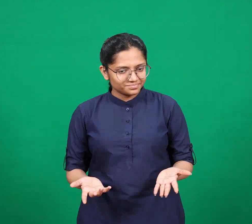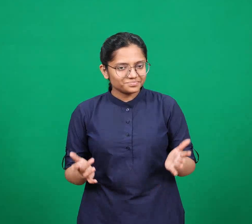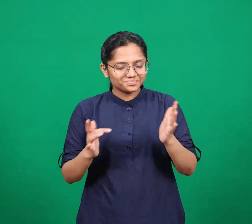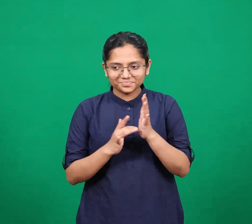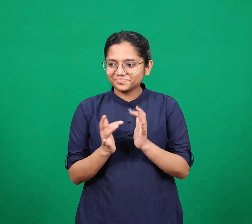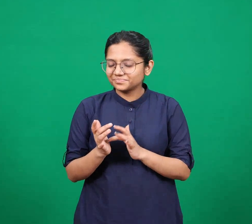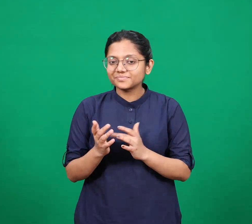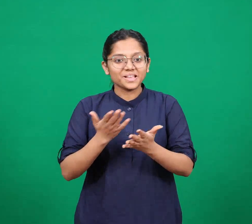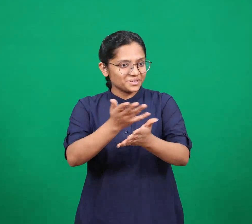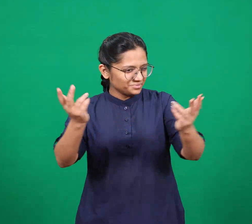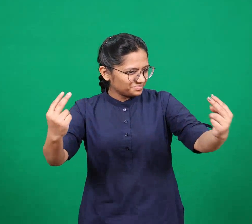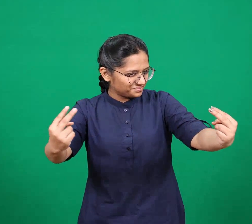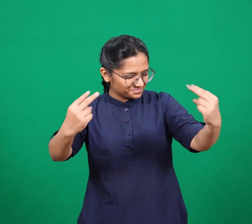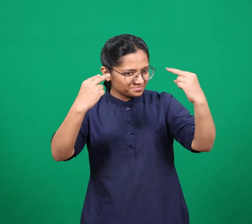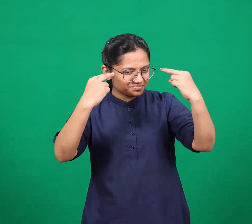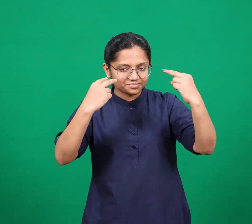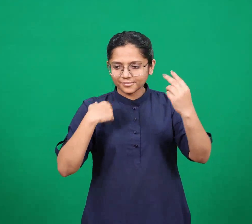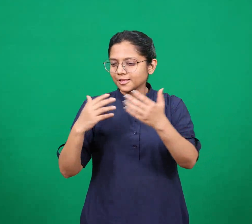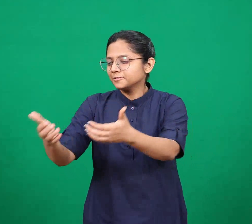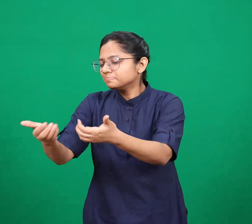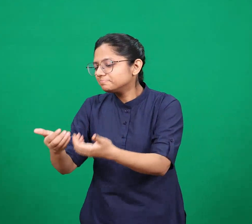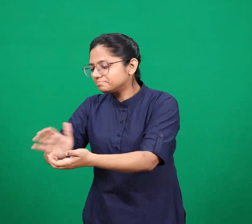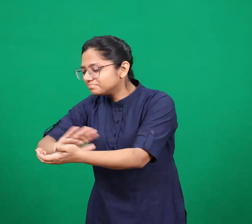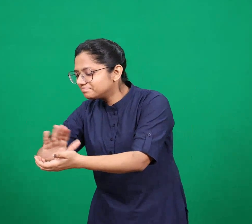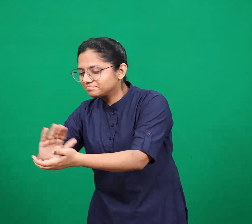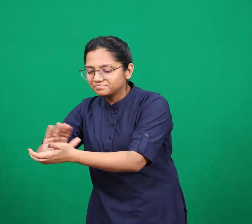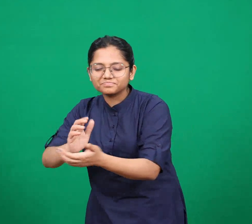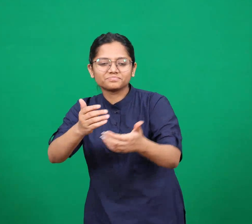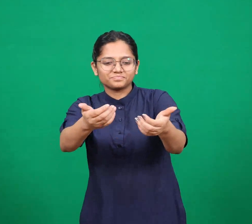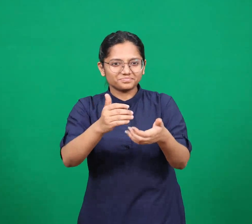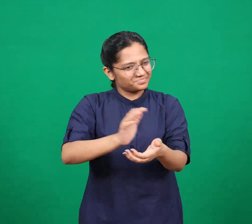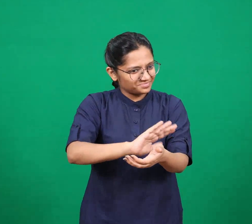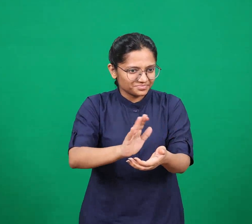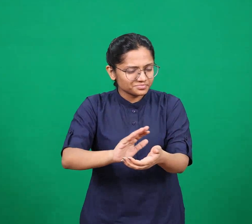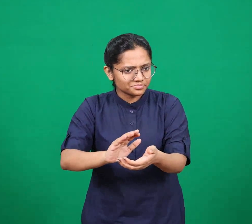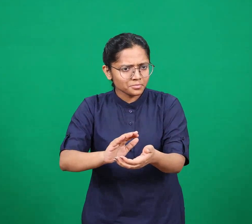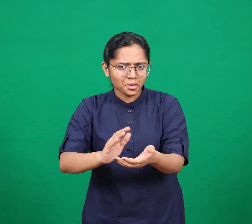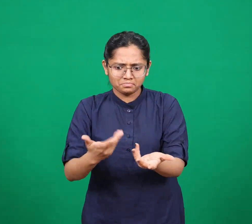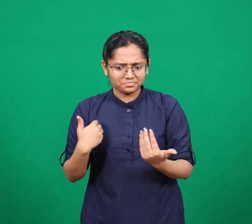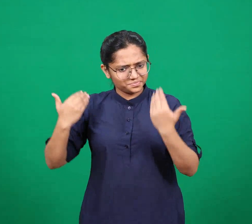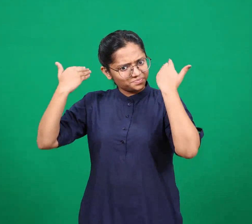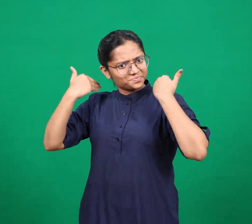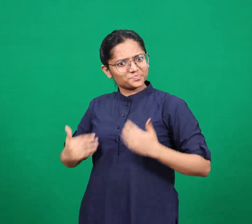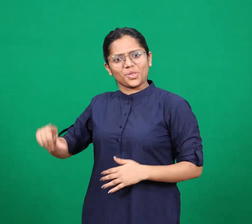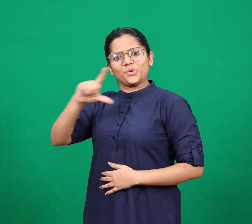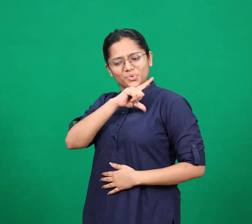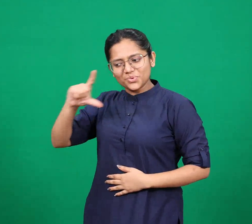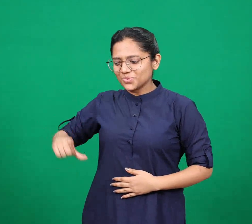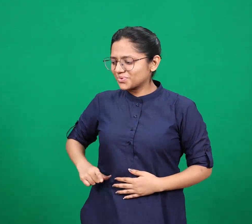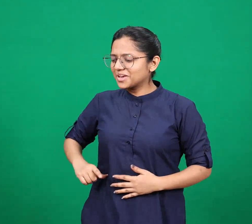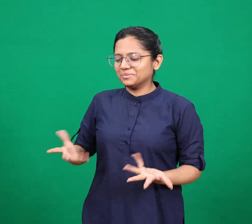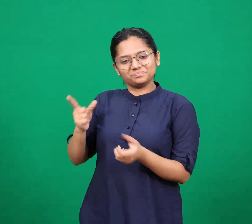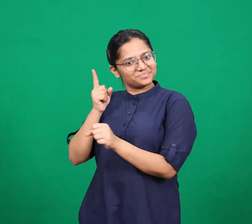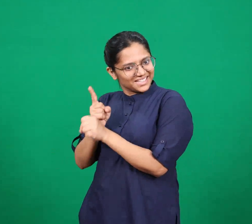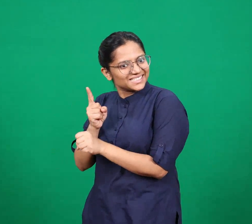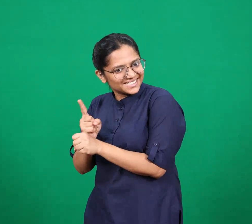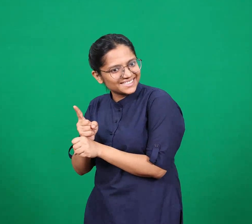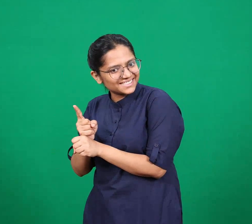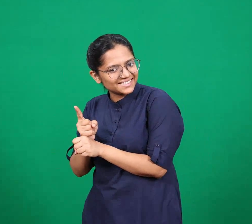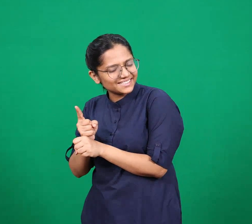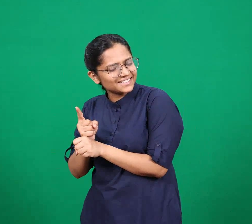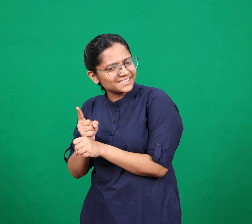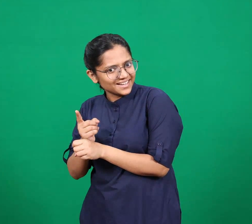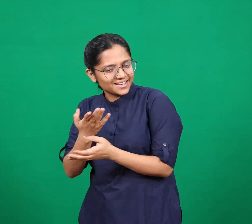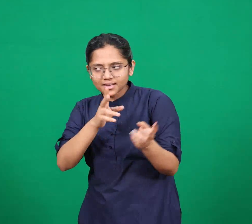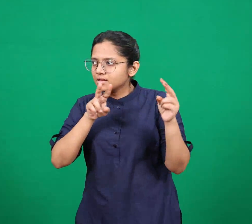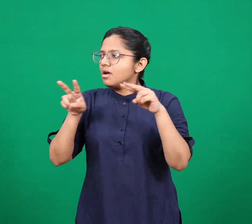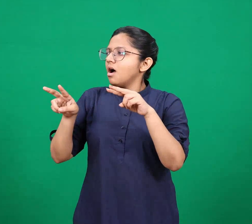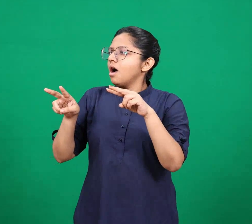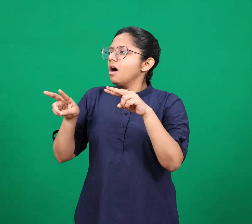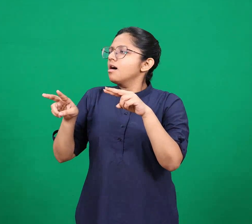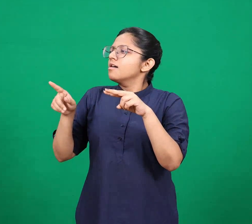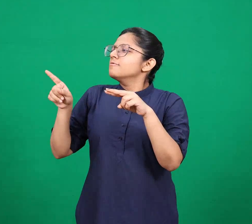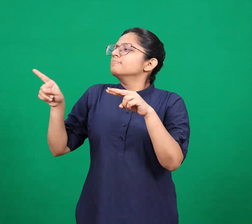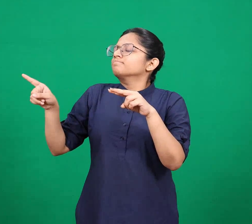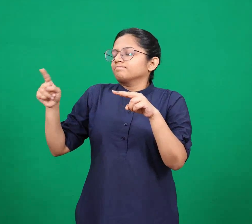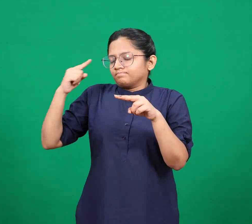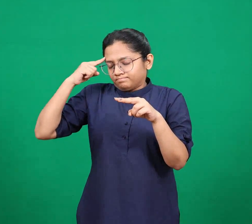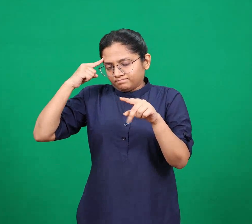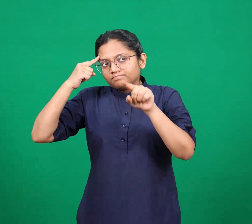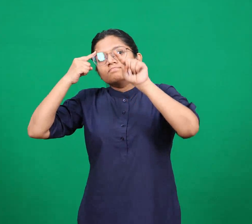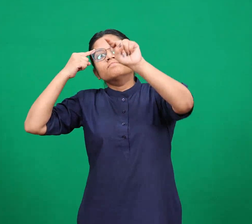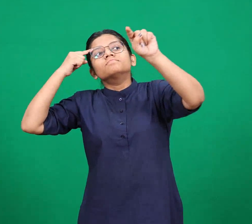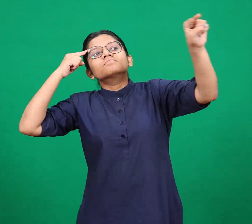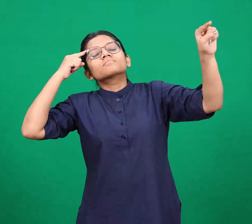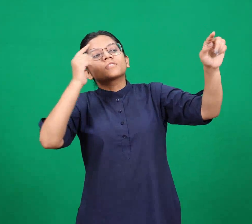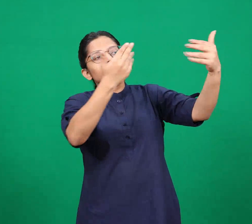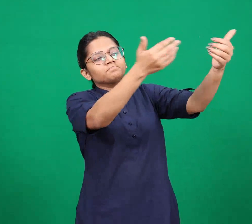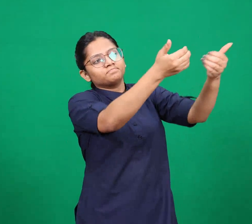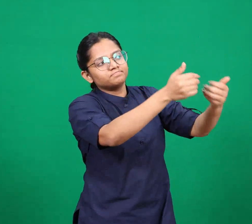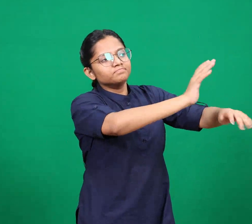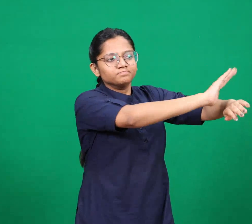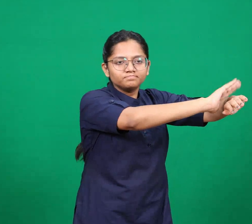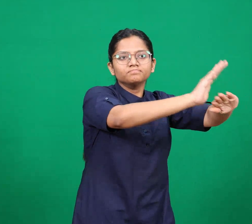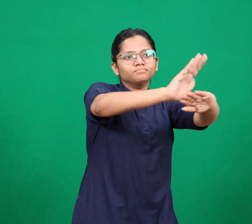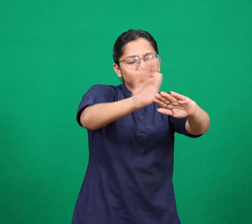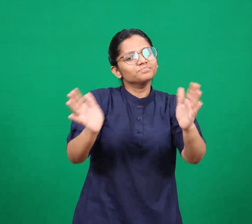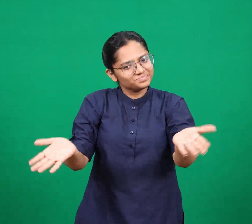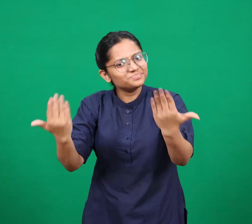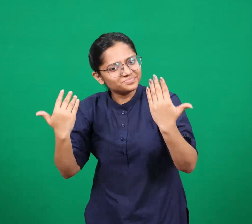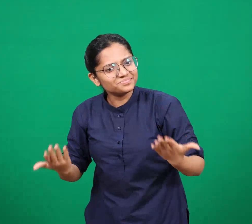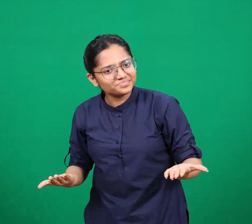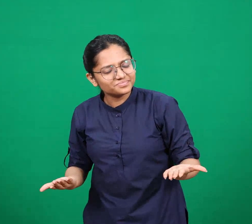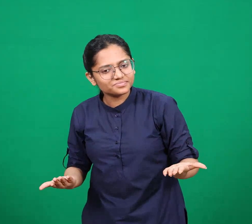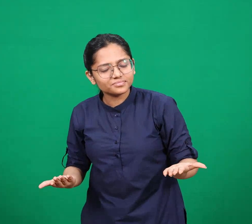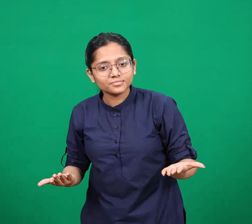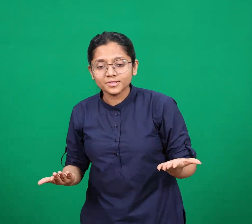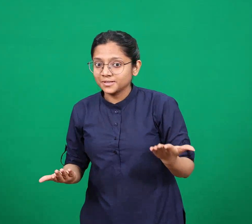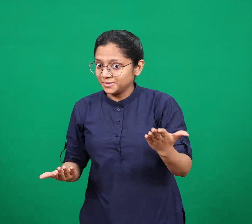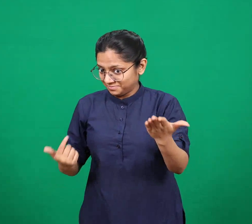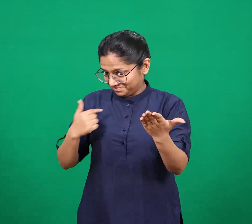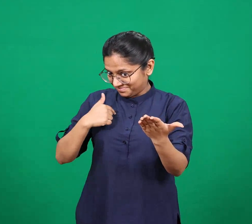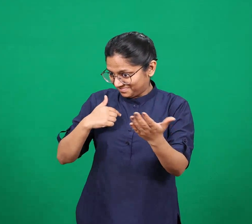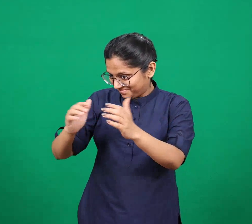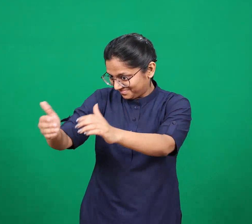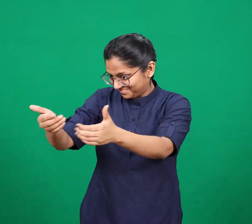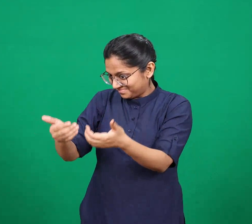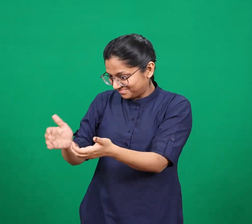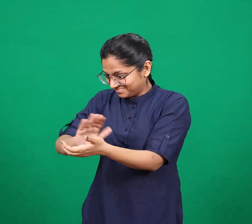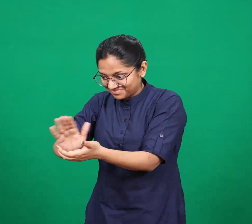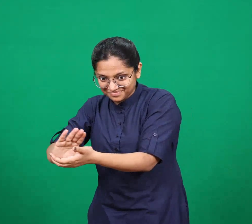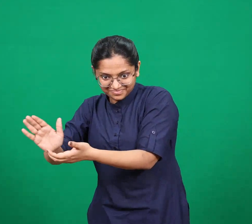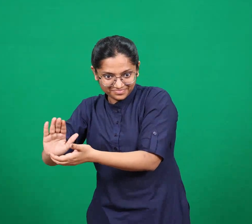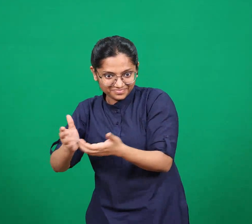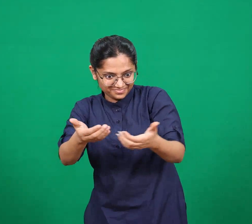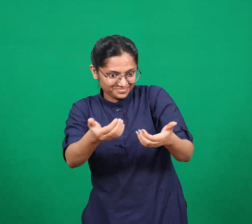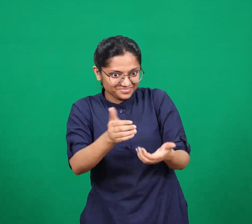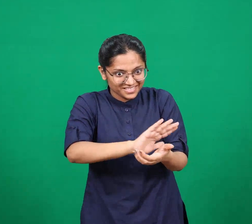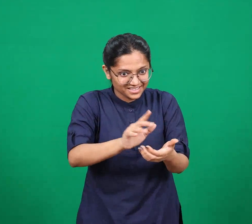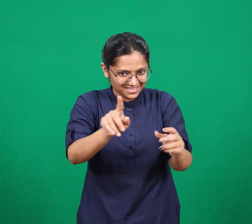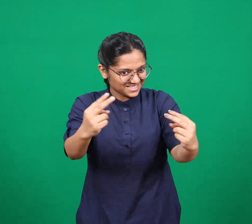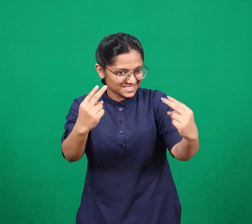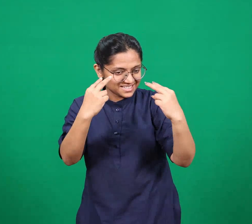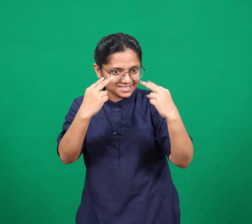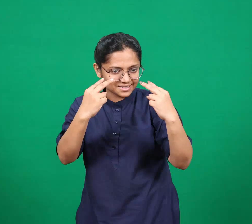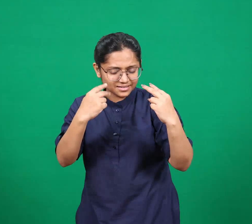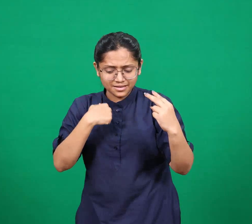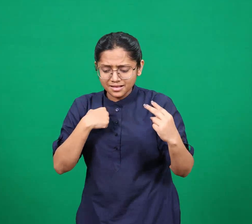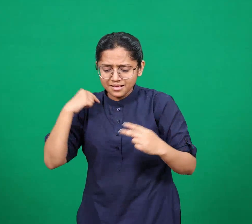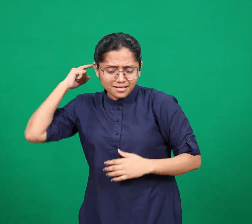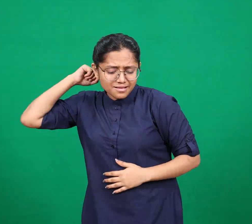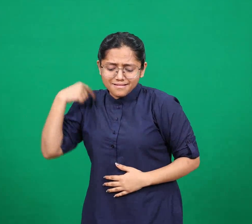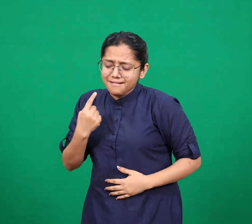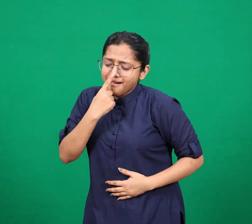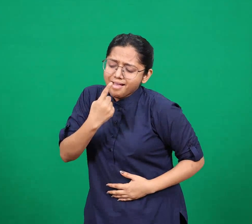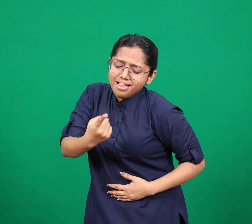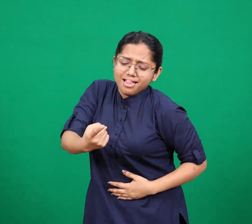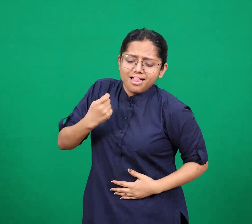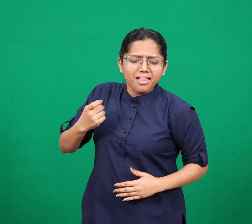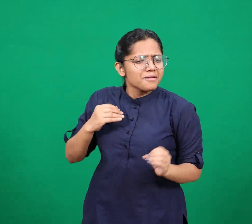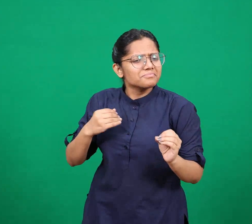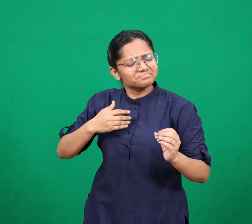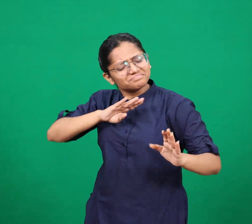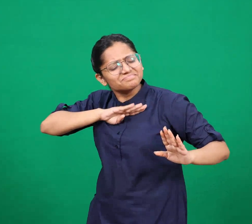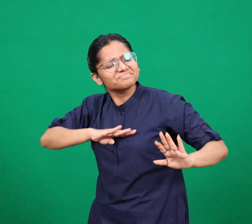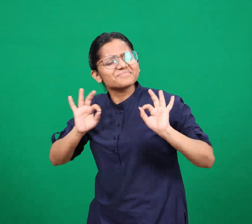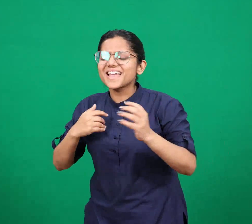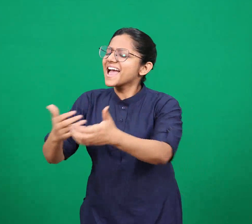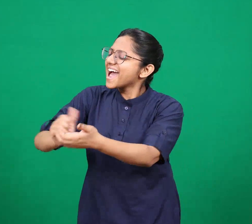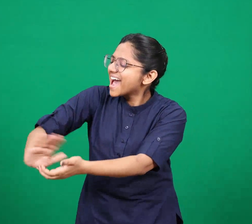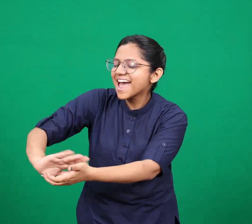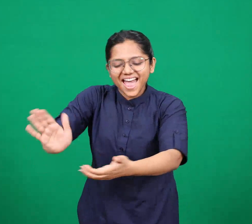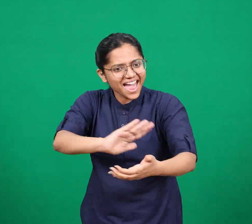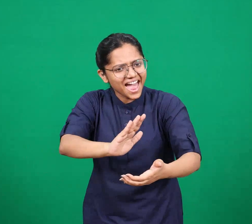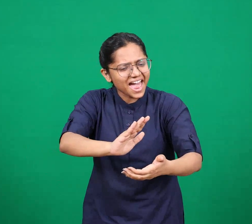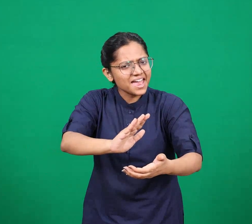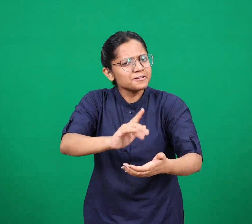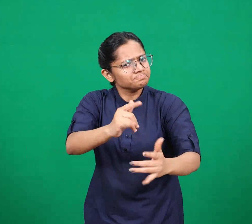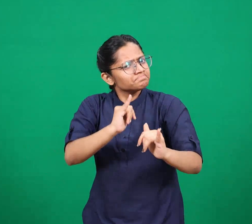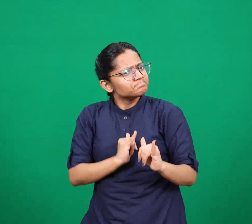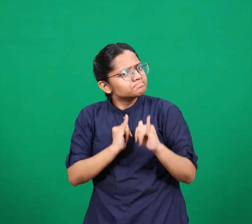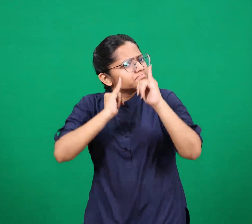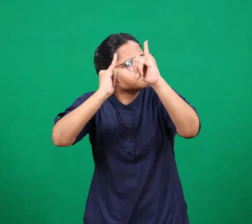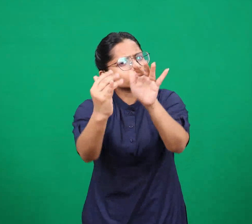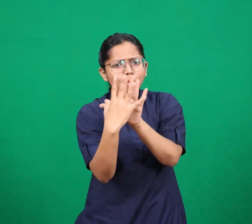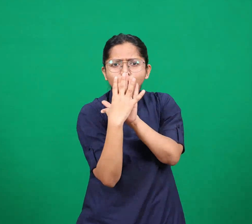So if I, your Lord and Teacher, have washed your feet, you also should wash one another ' s feet.